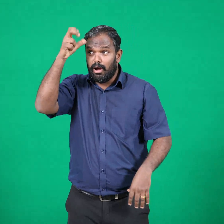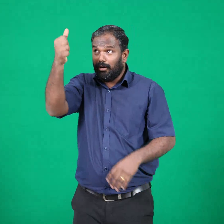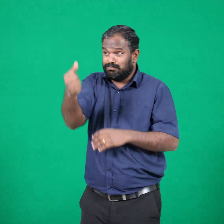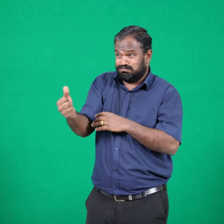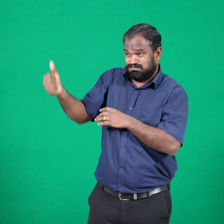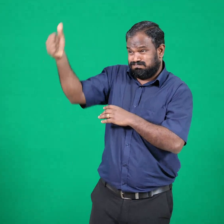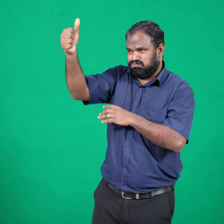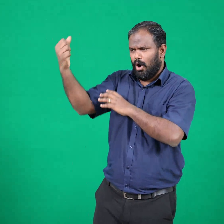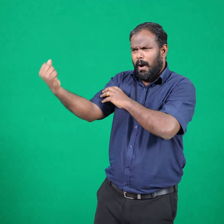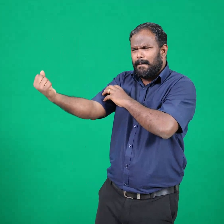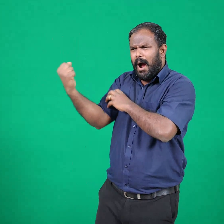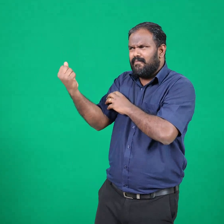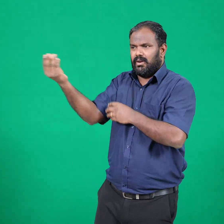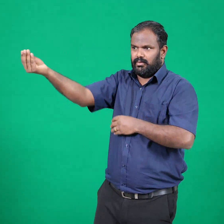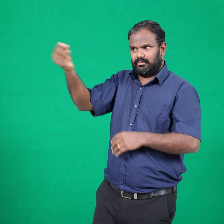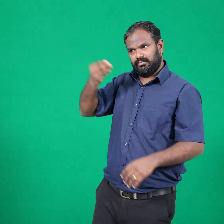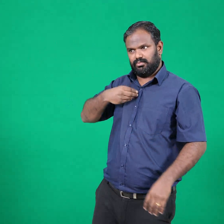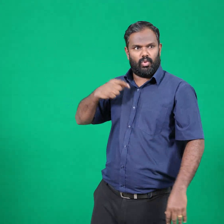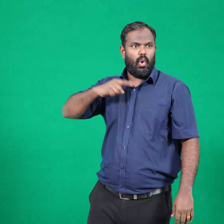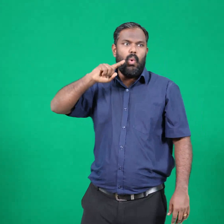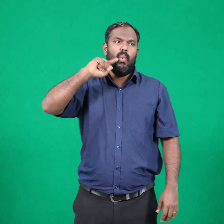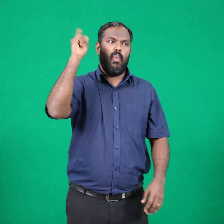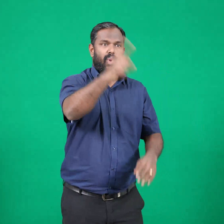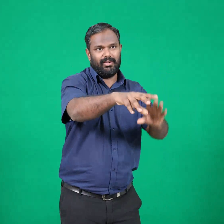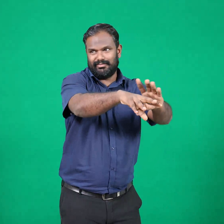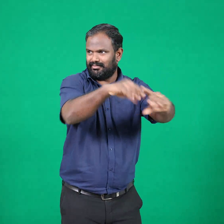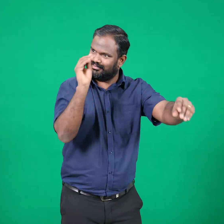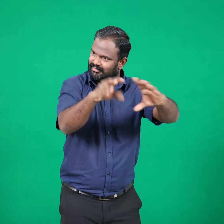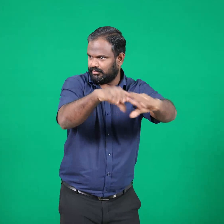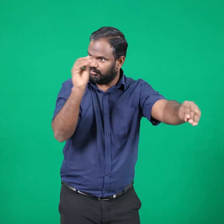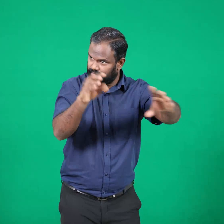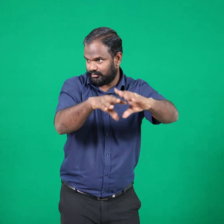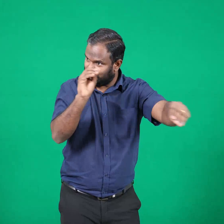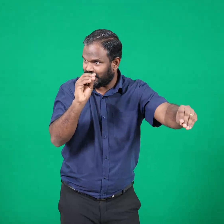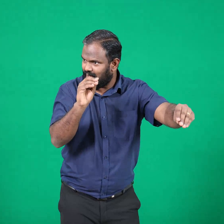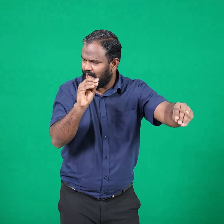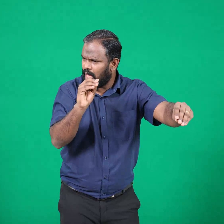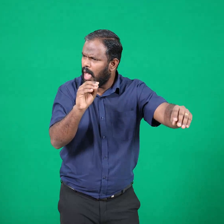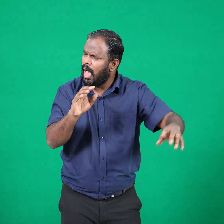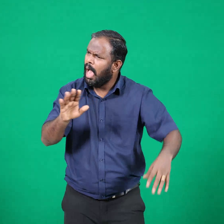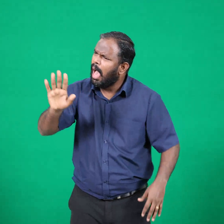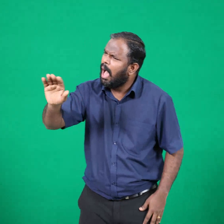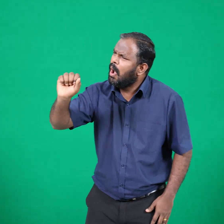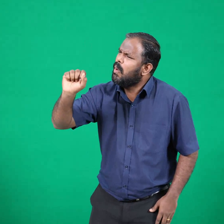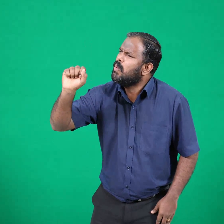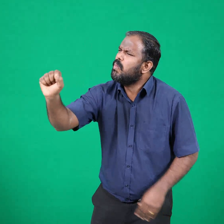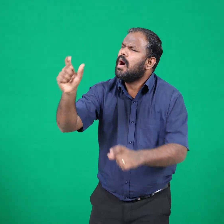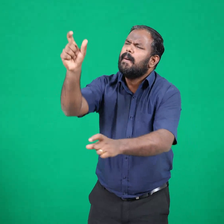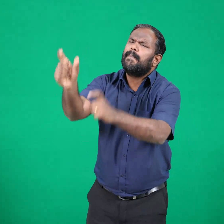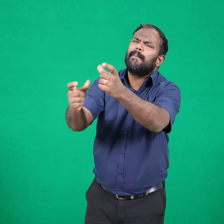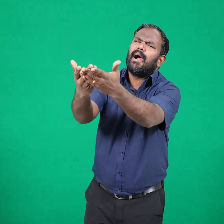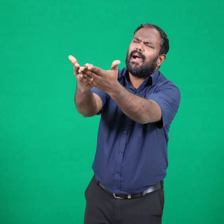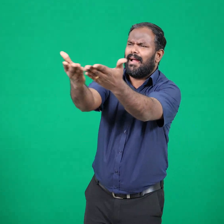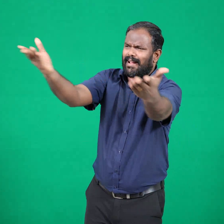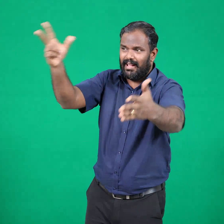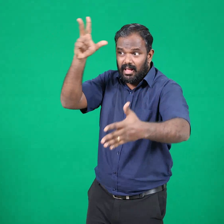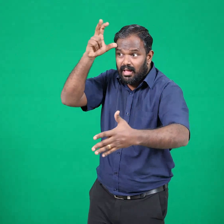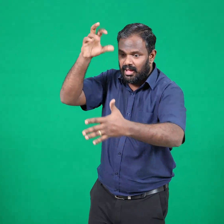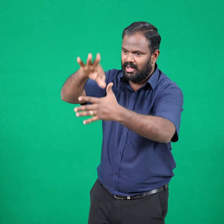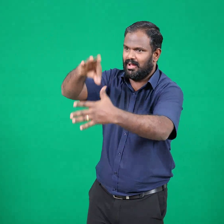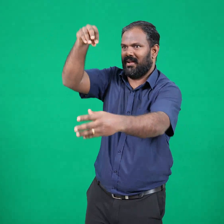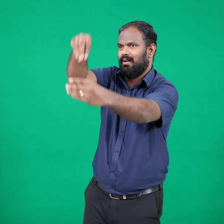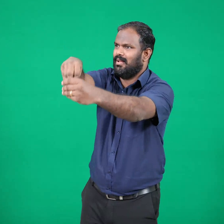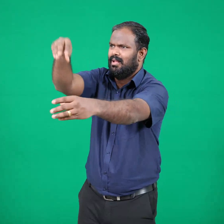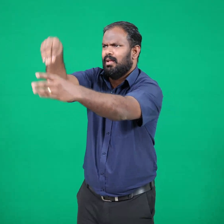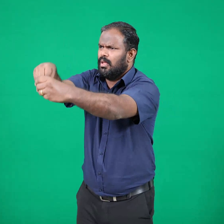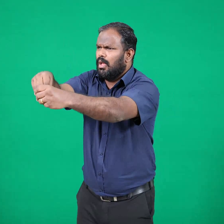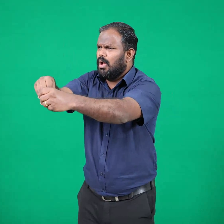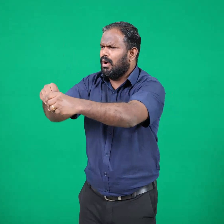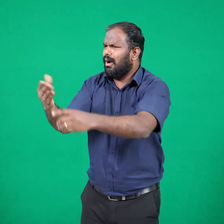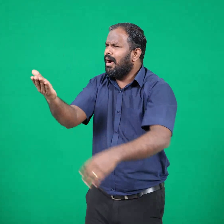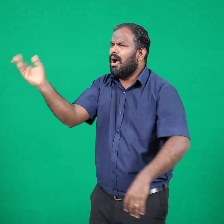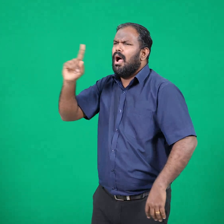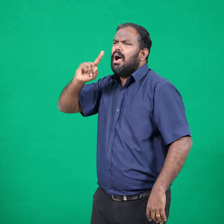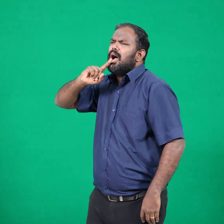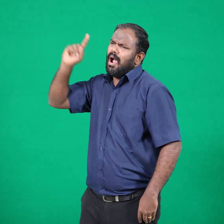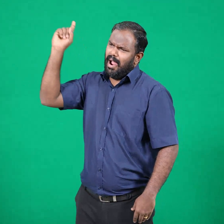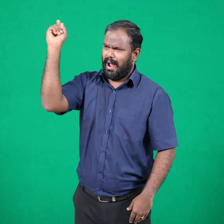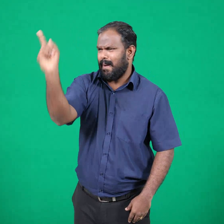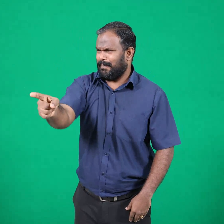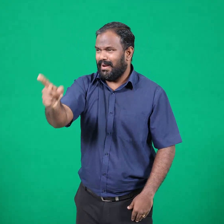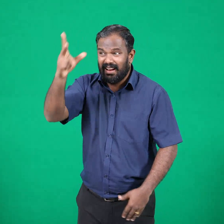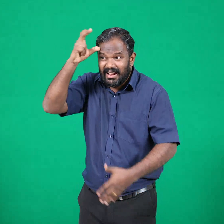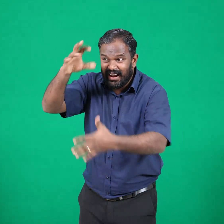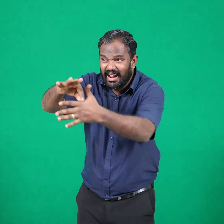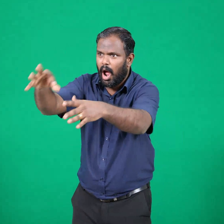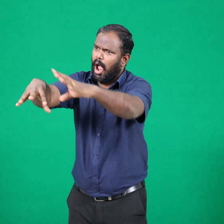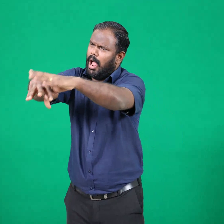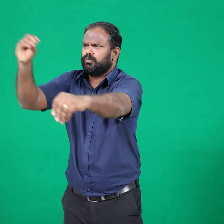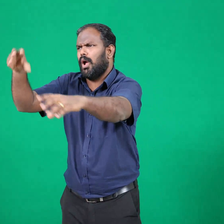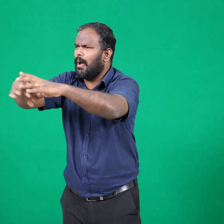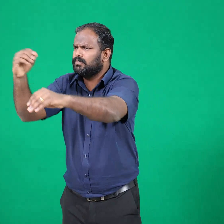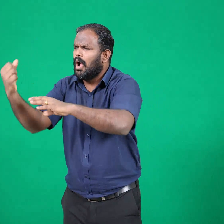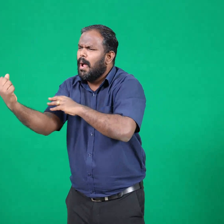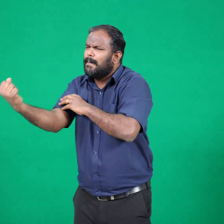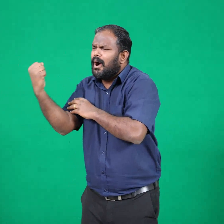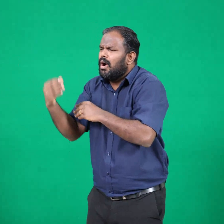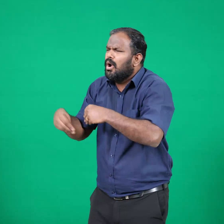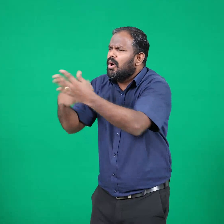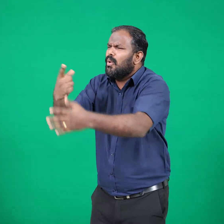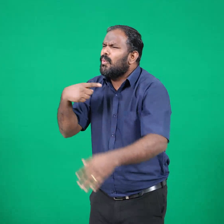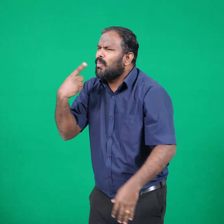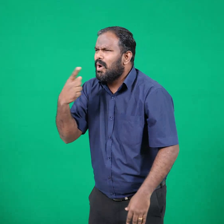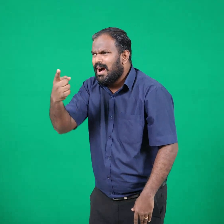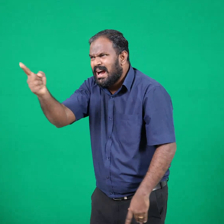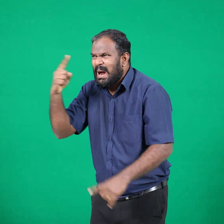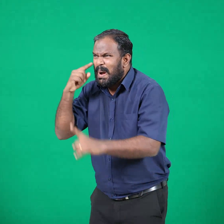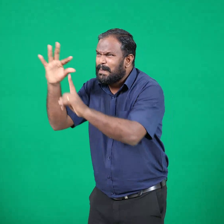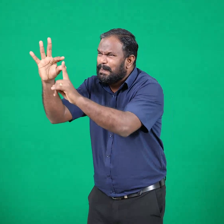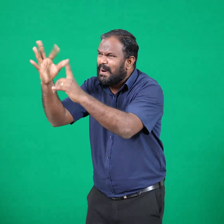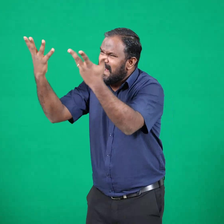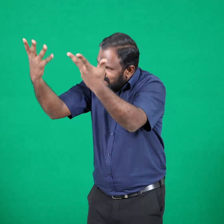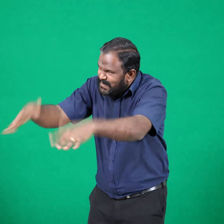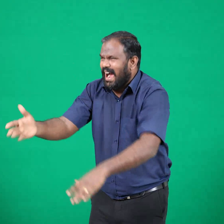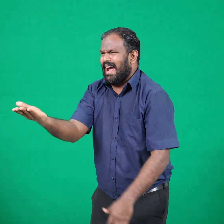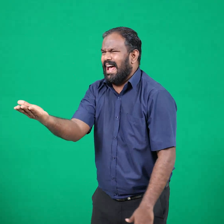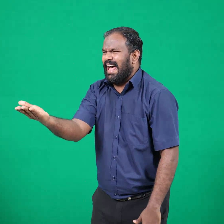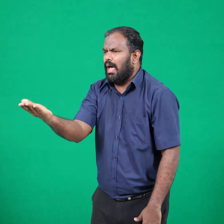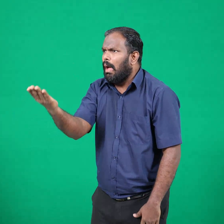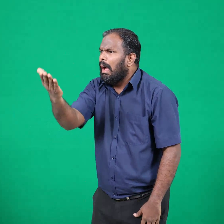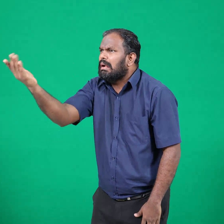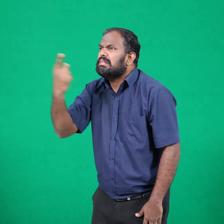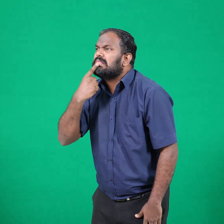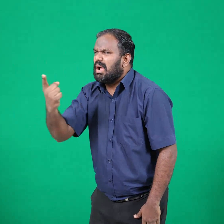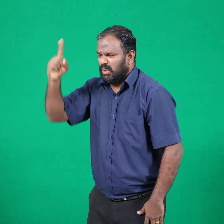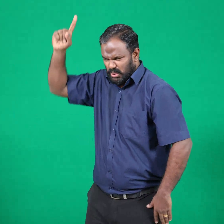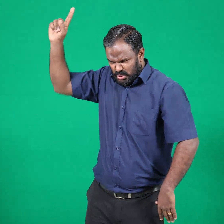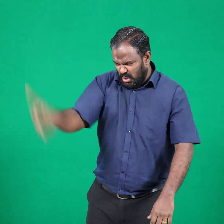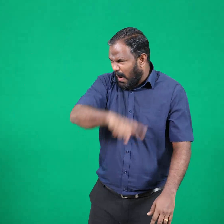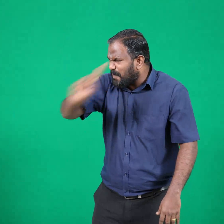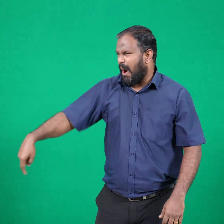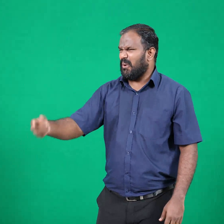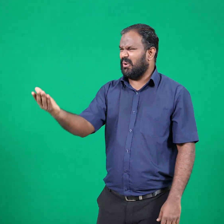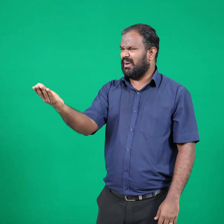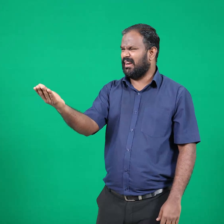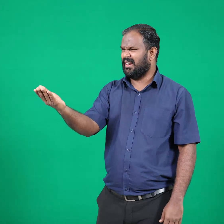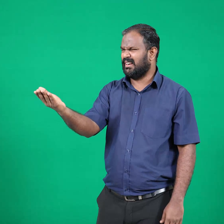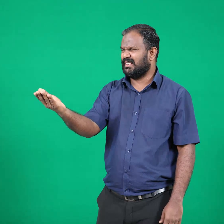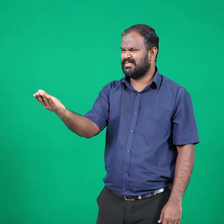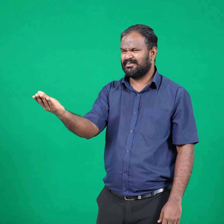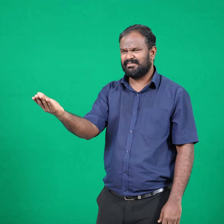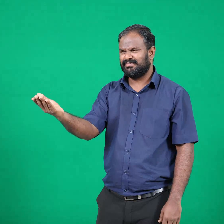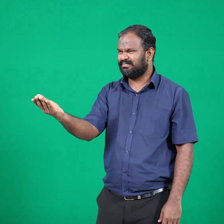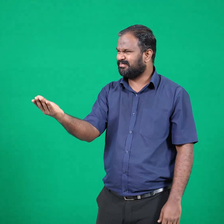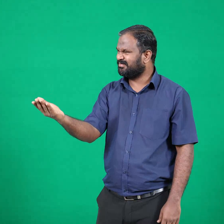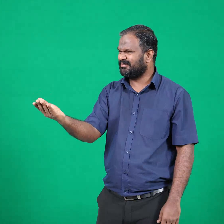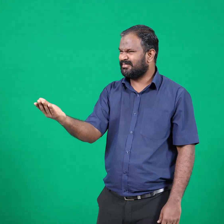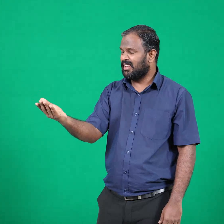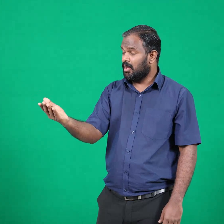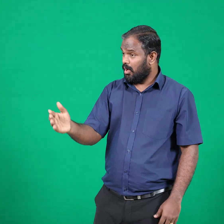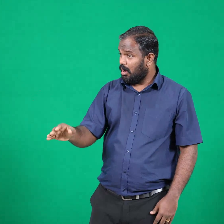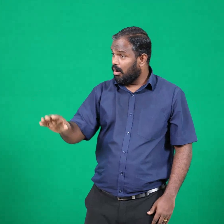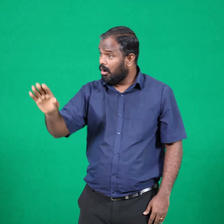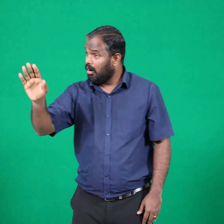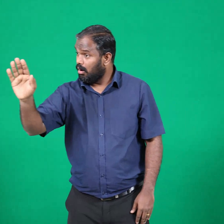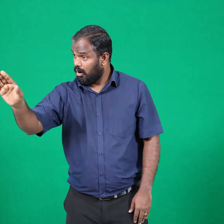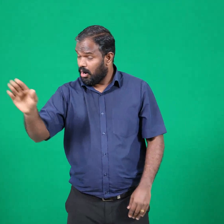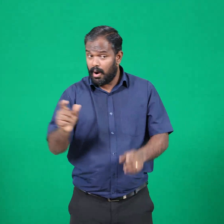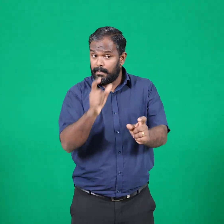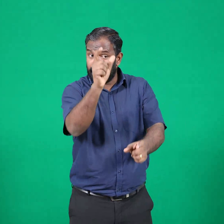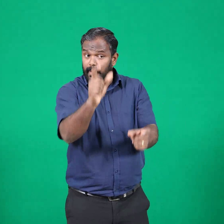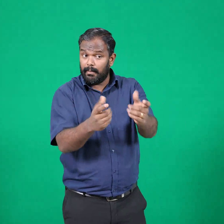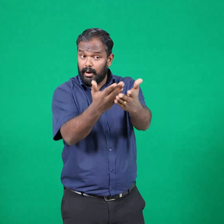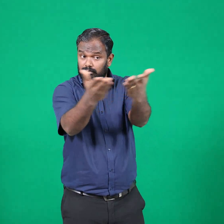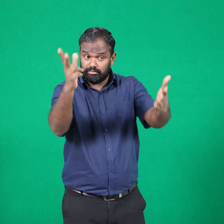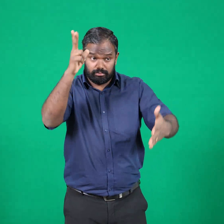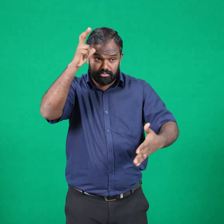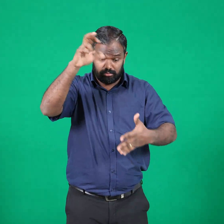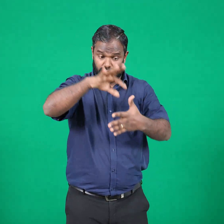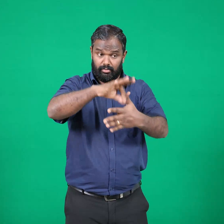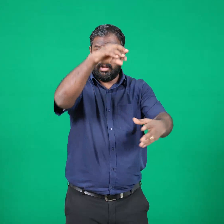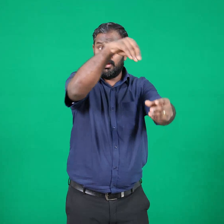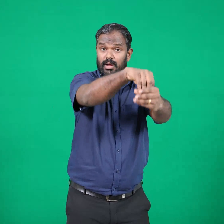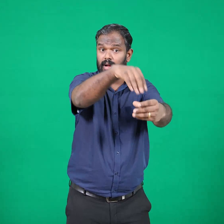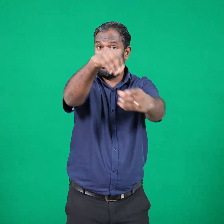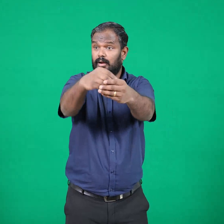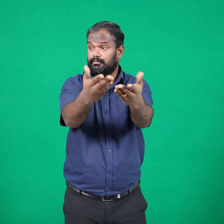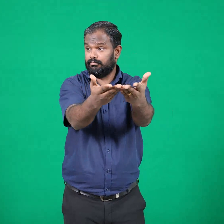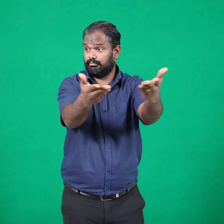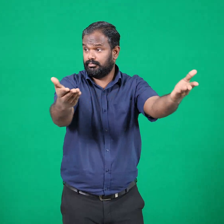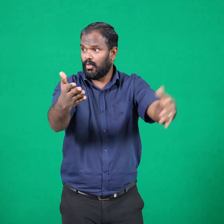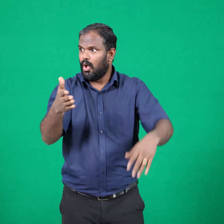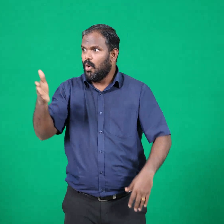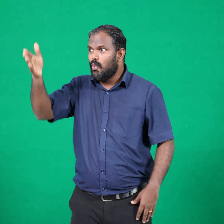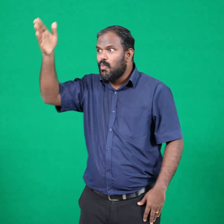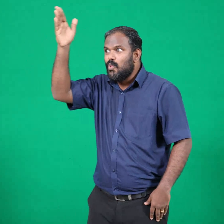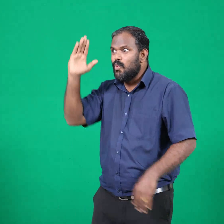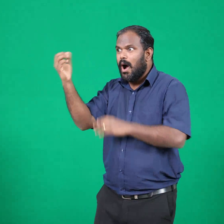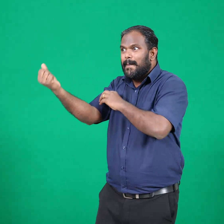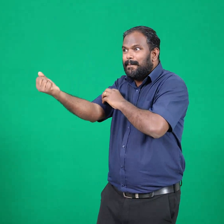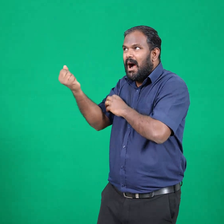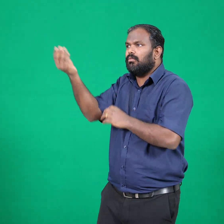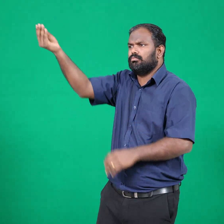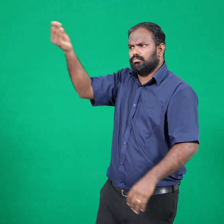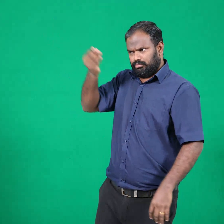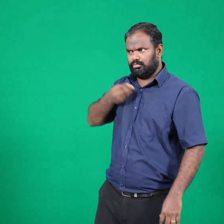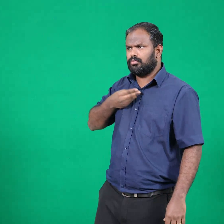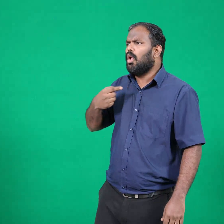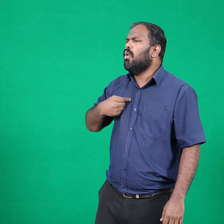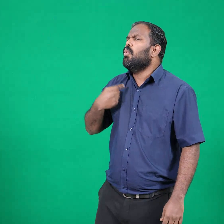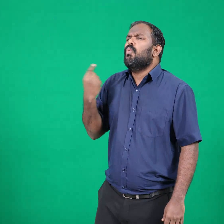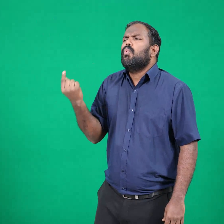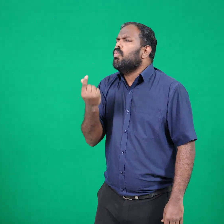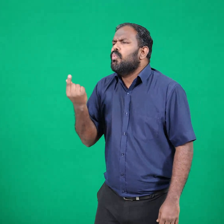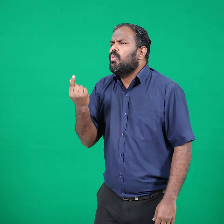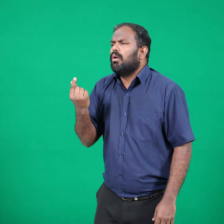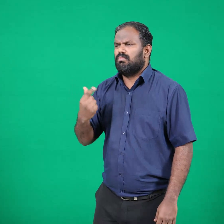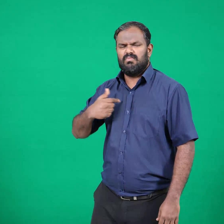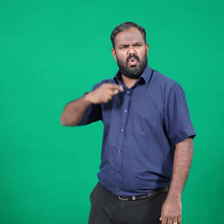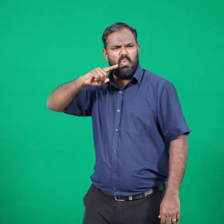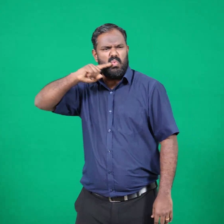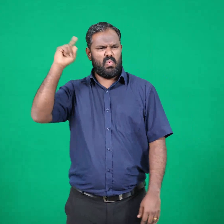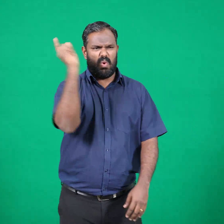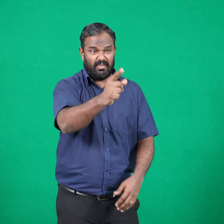And if I drive out demons by Beelzebul, by whom do your sons drive them out? So then, they will be your judges.